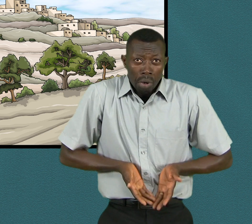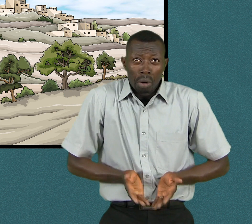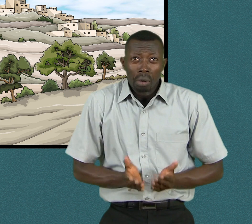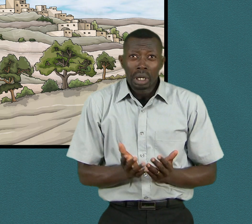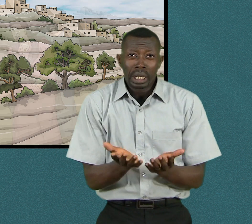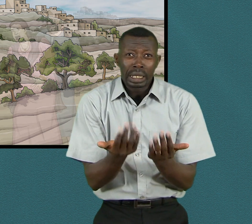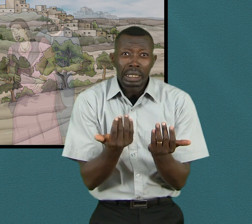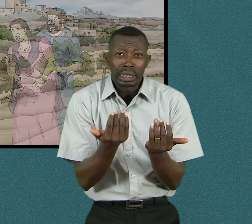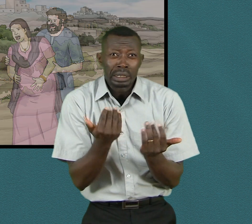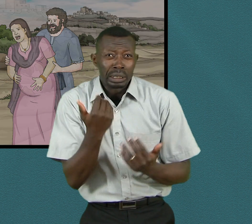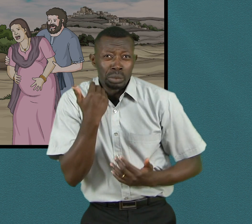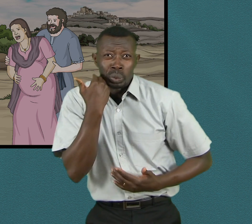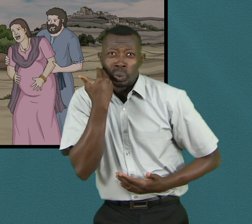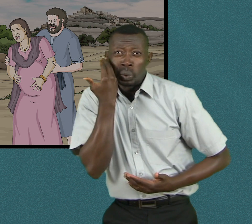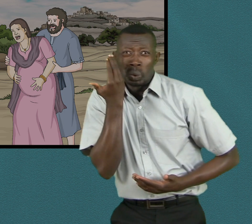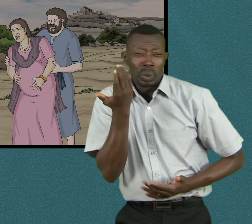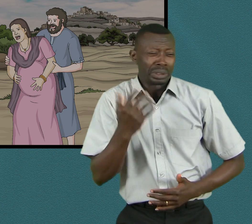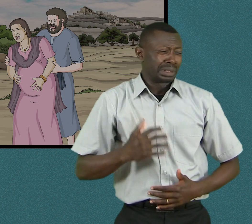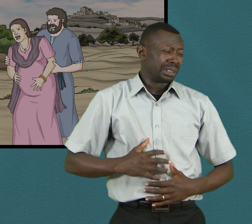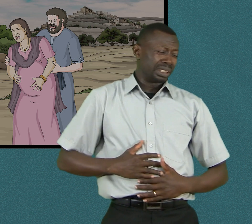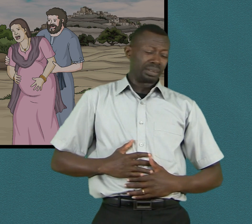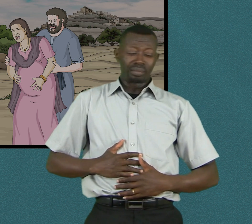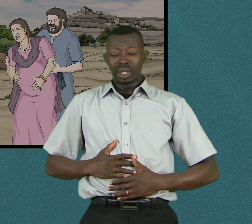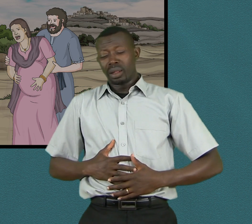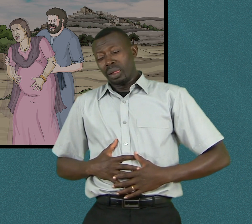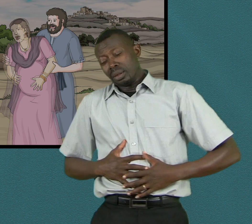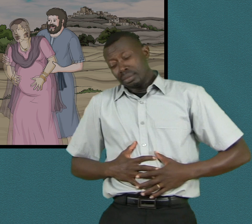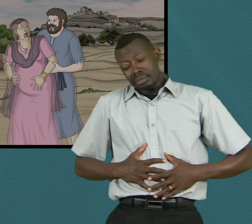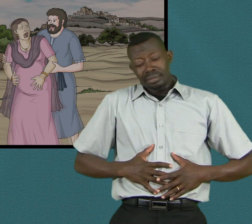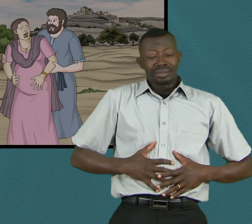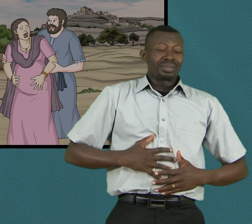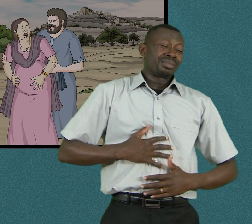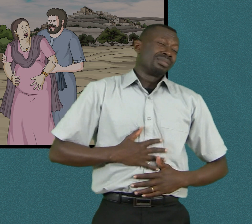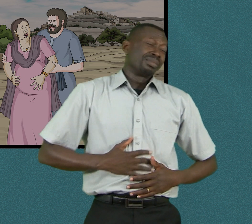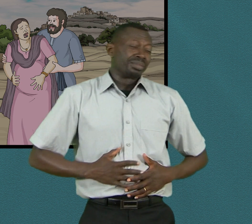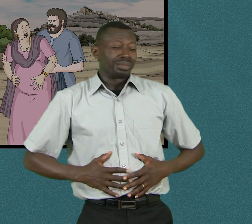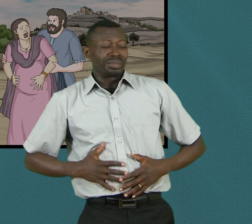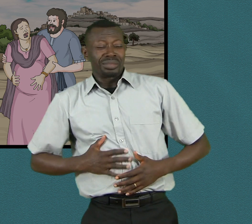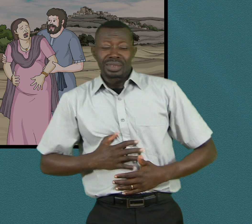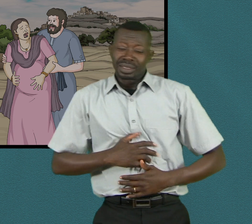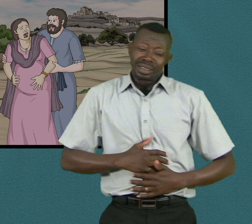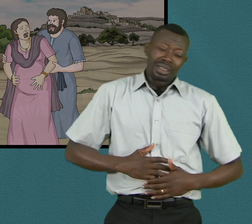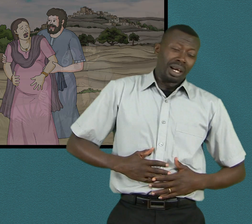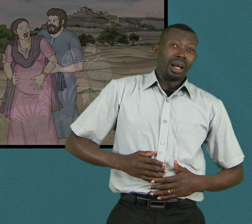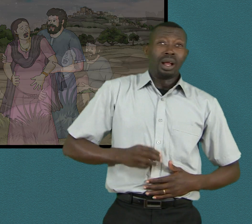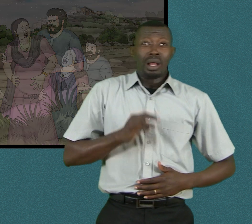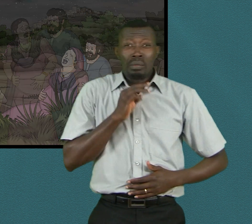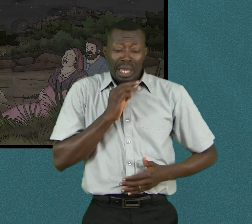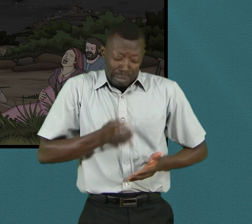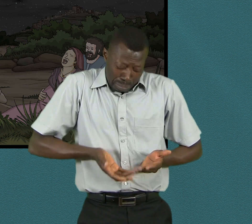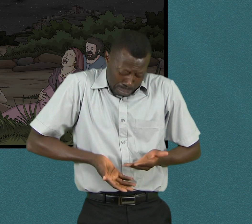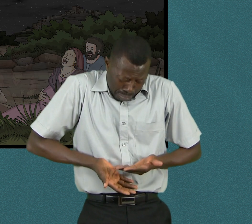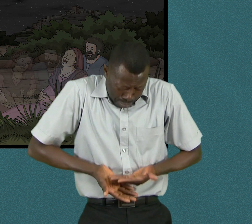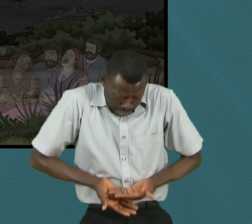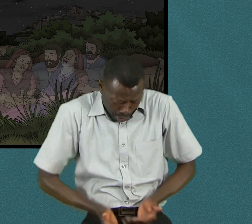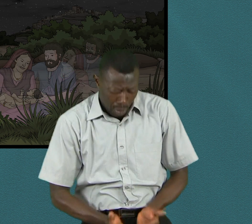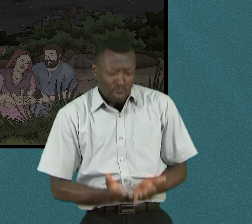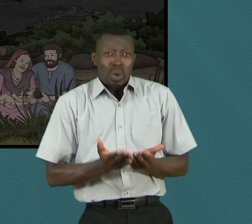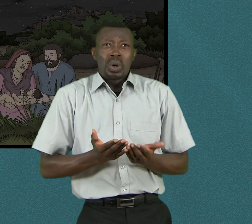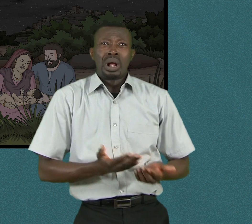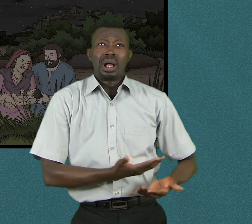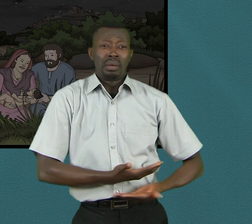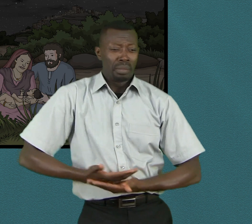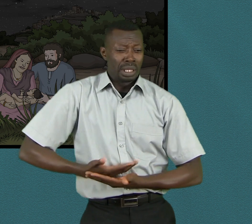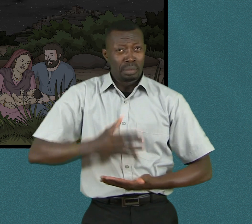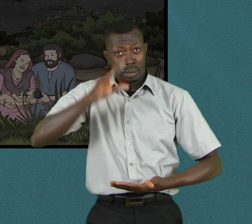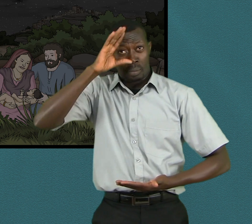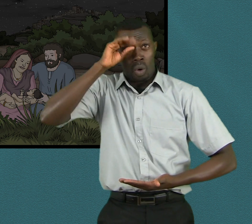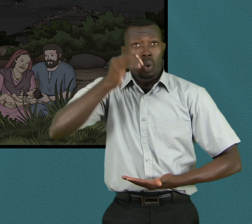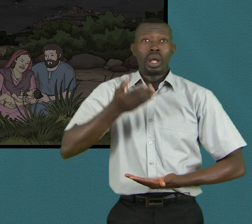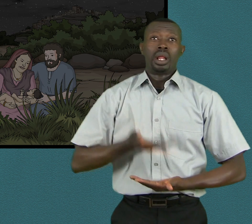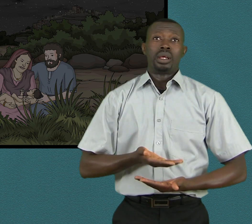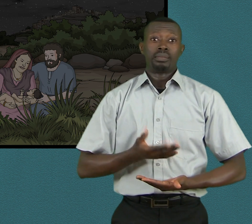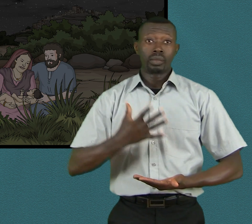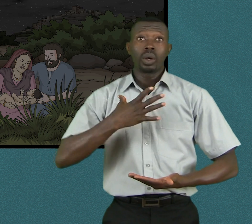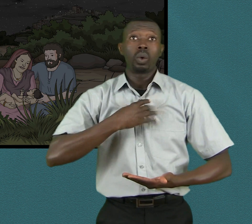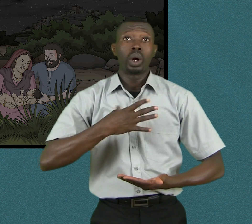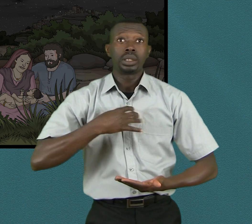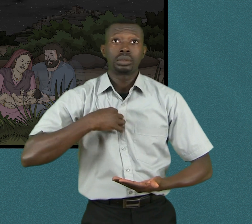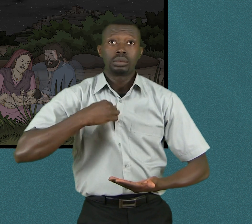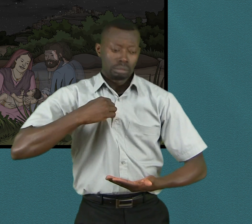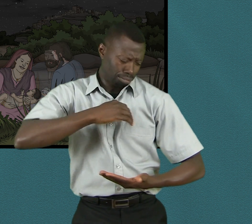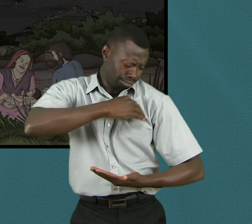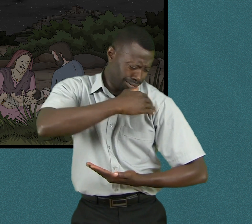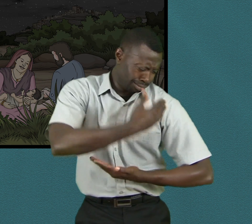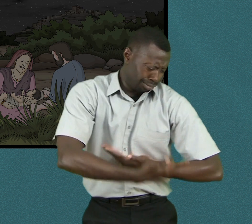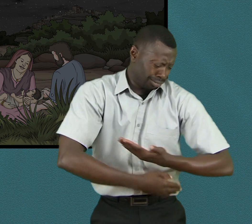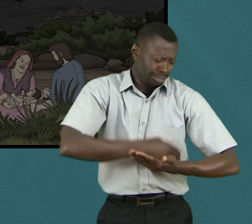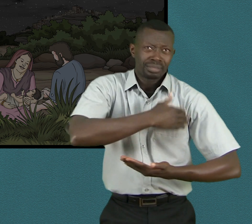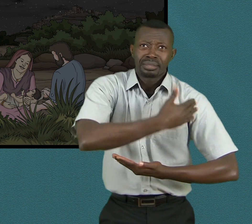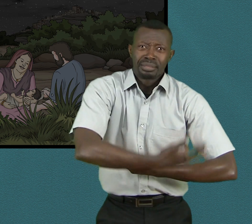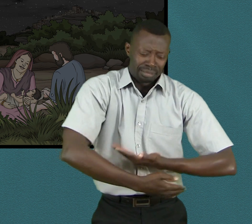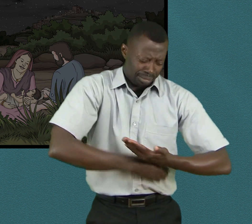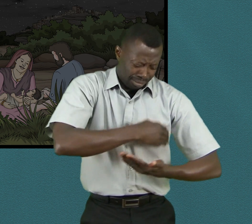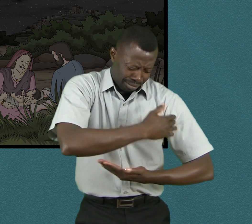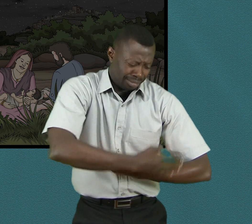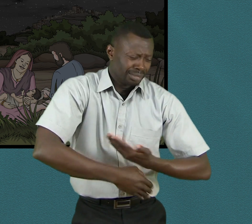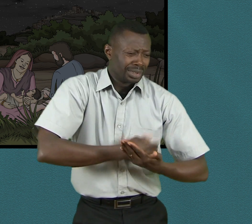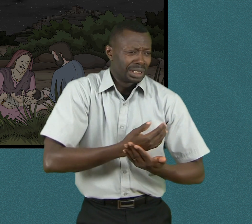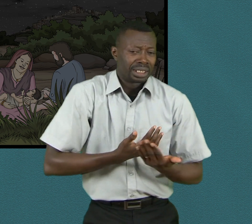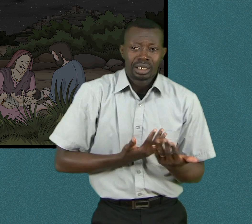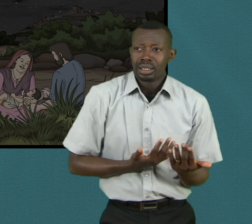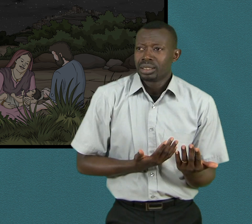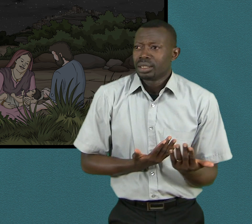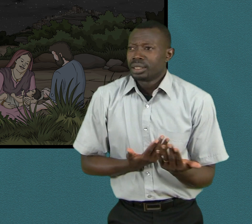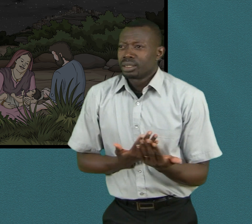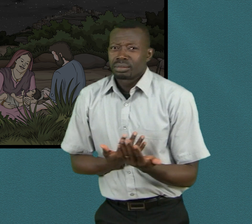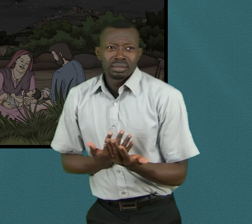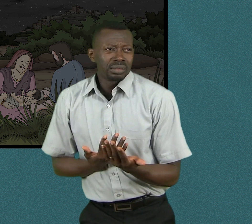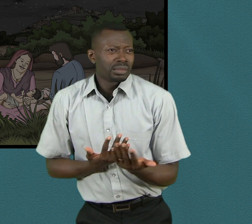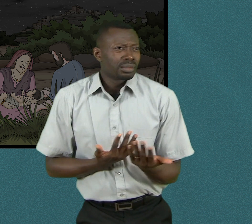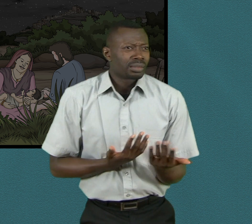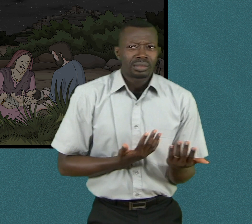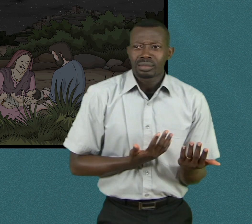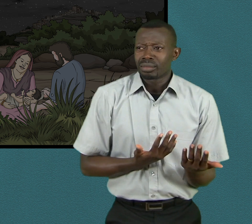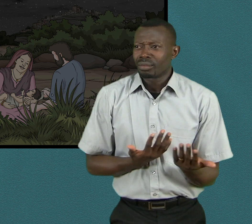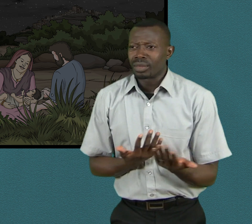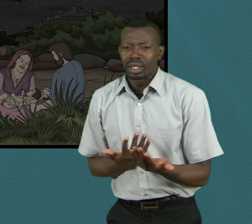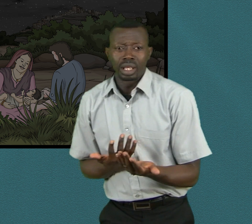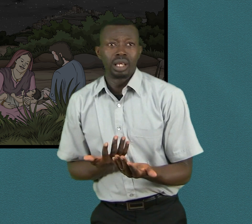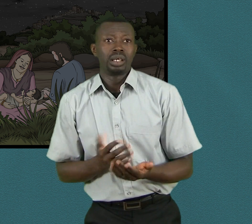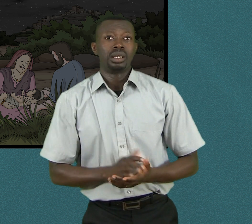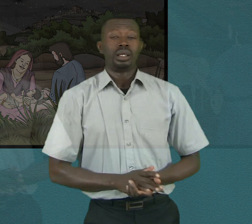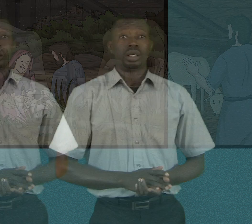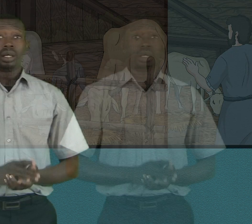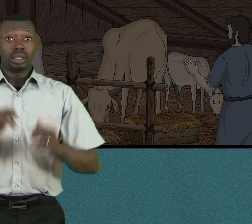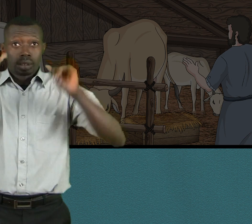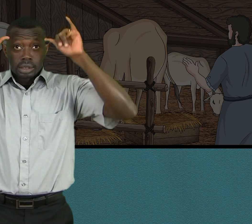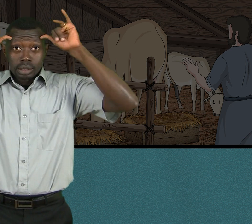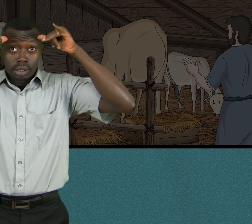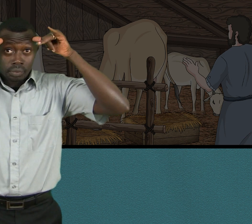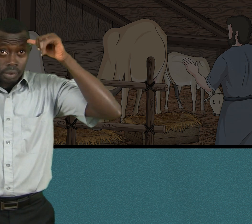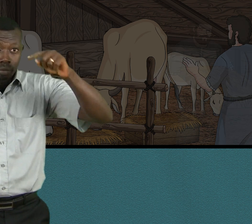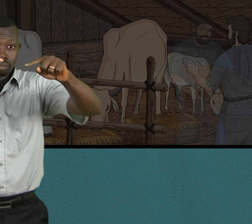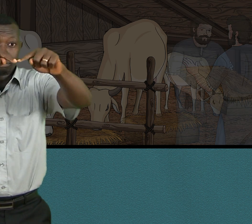While they were there, the time came for her Child to be born. And she gave birth to her firstborn, a Son.